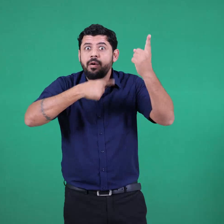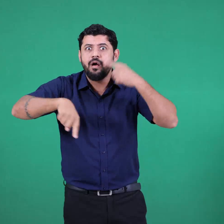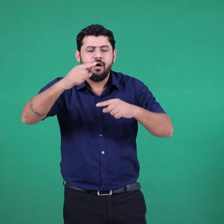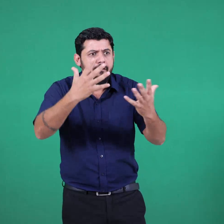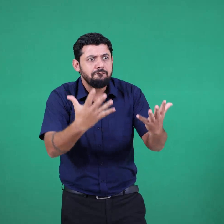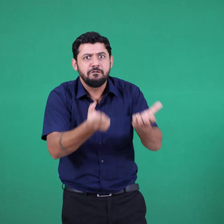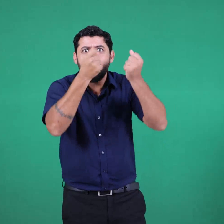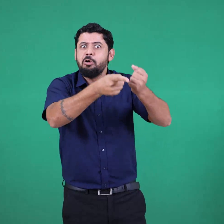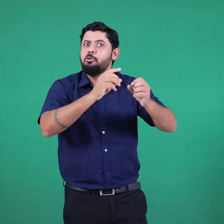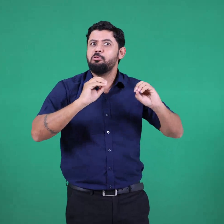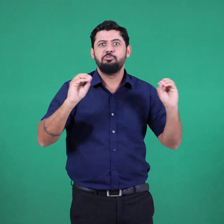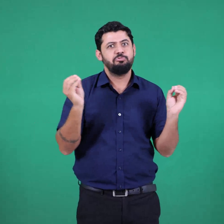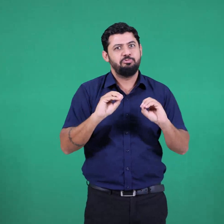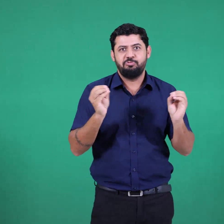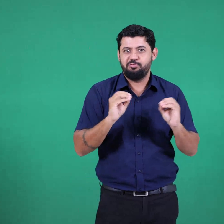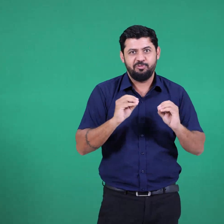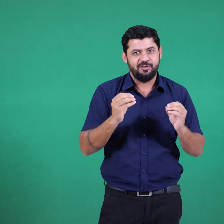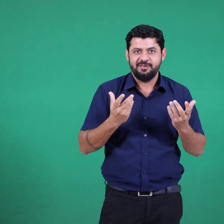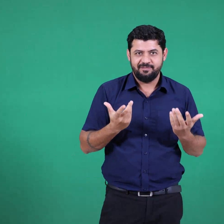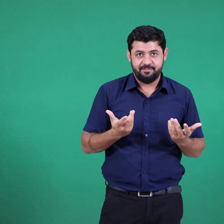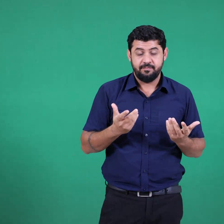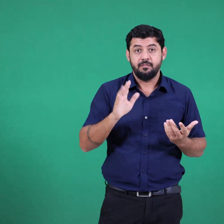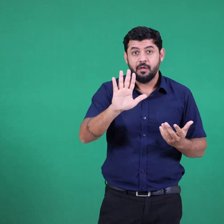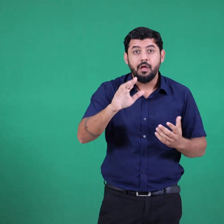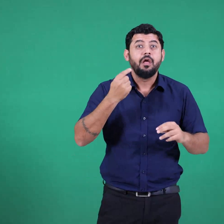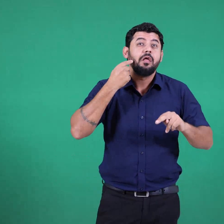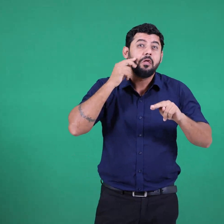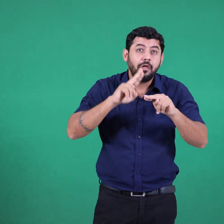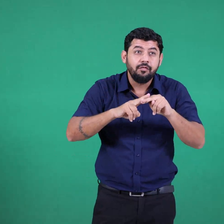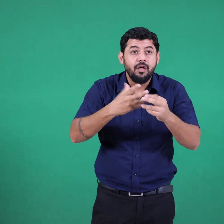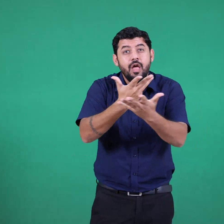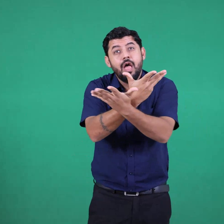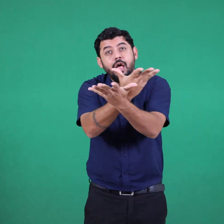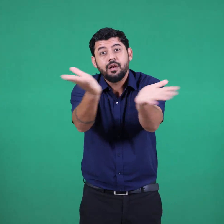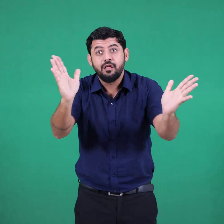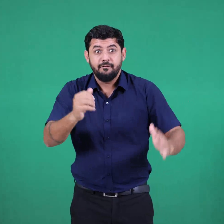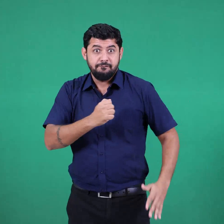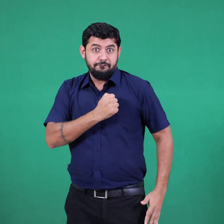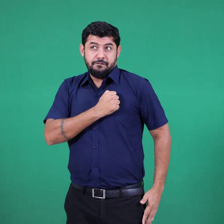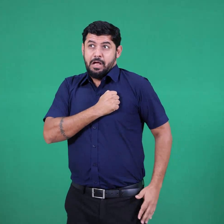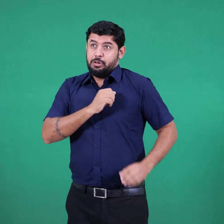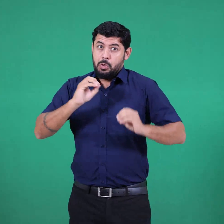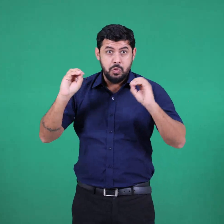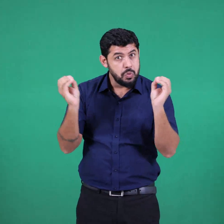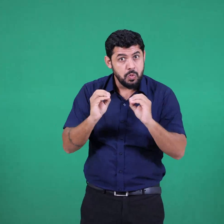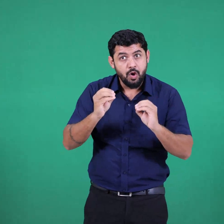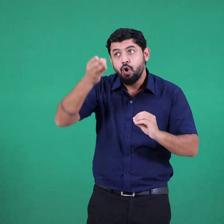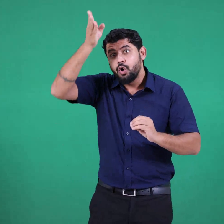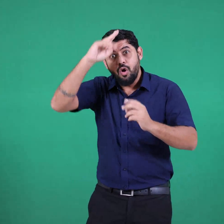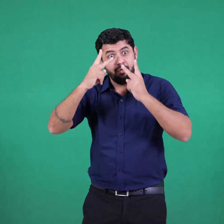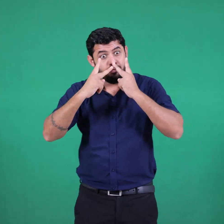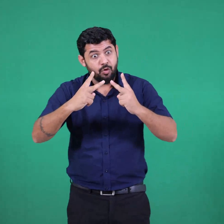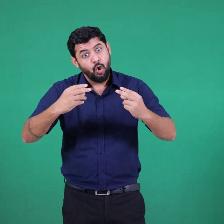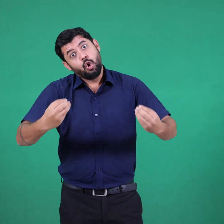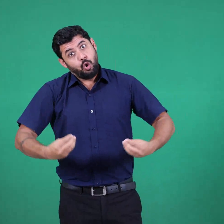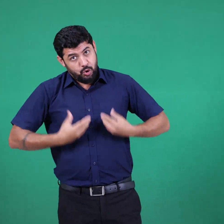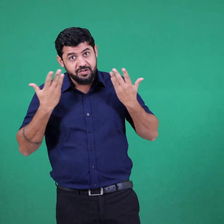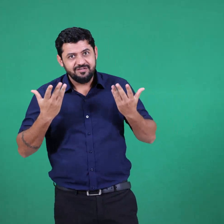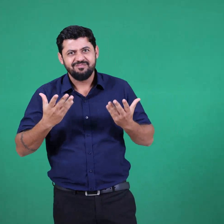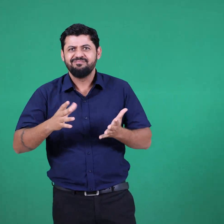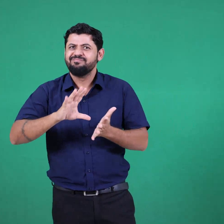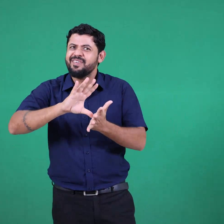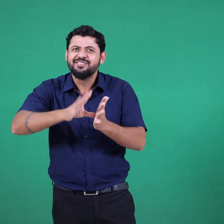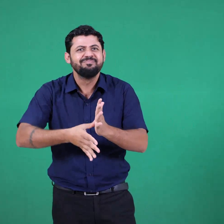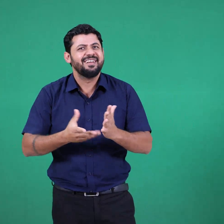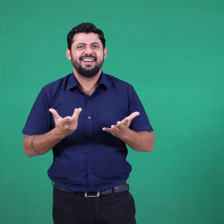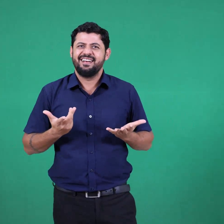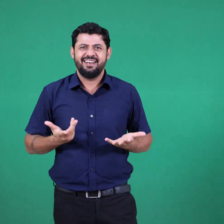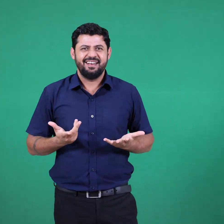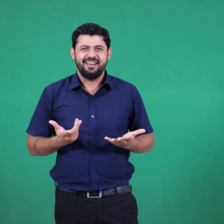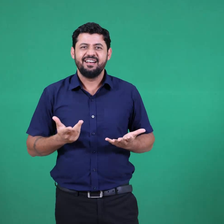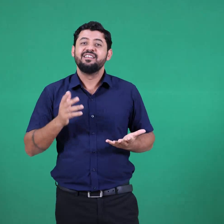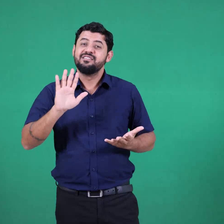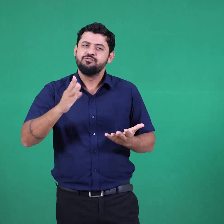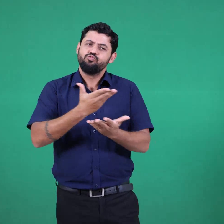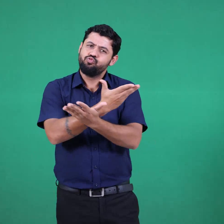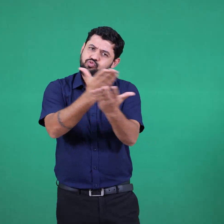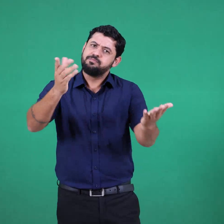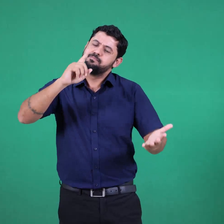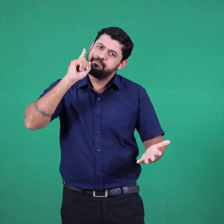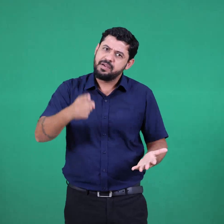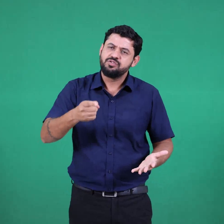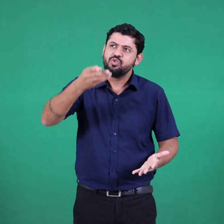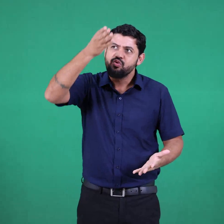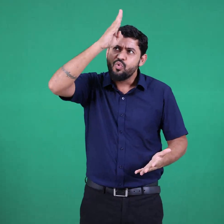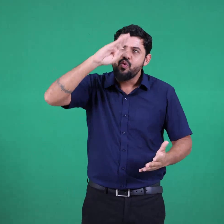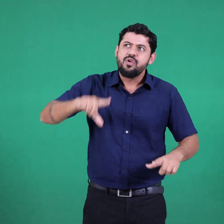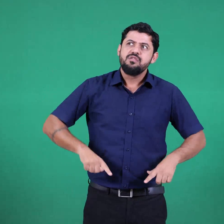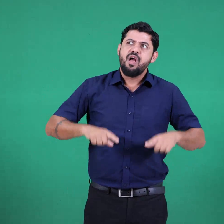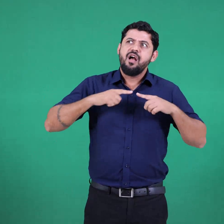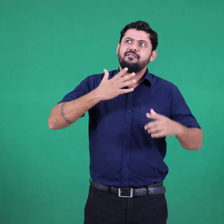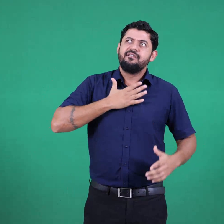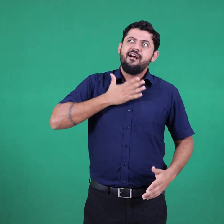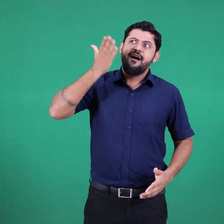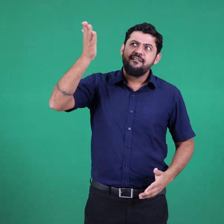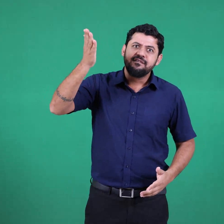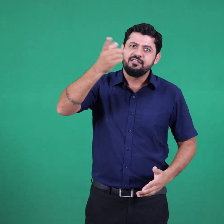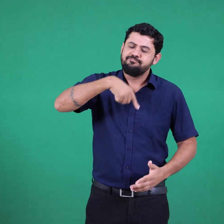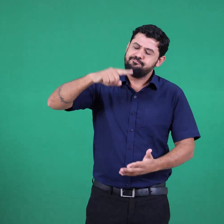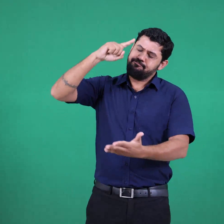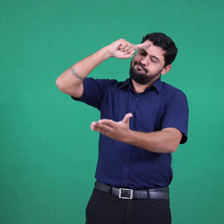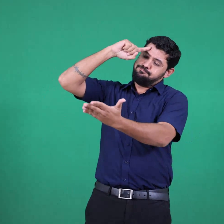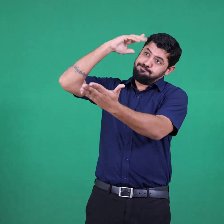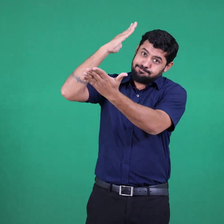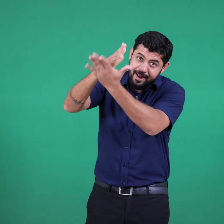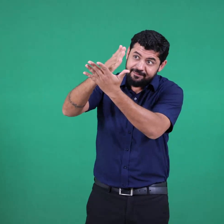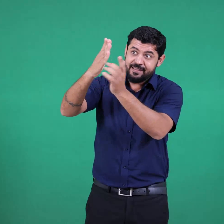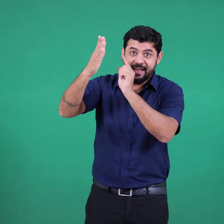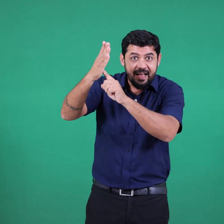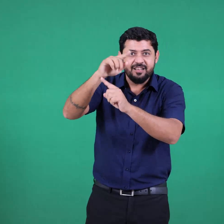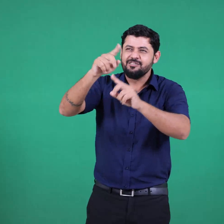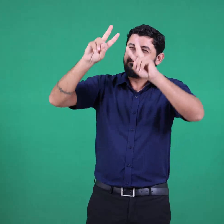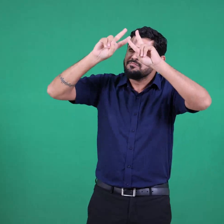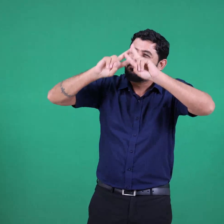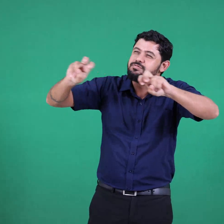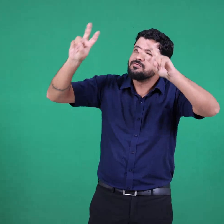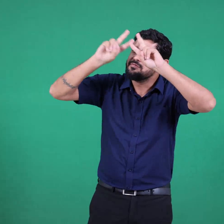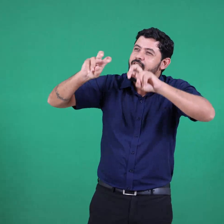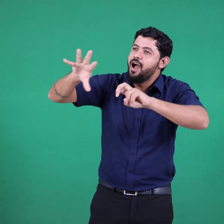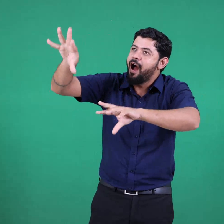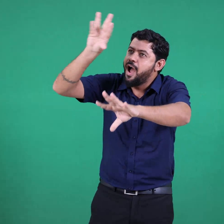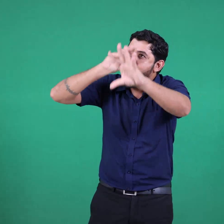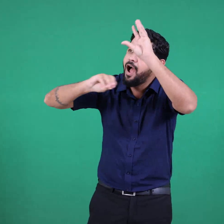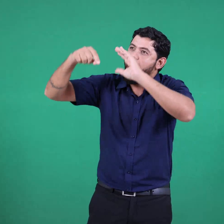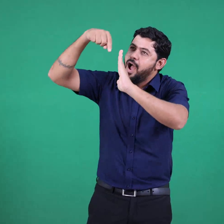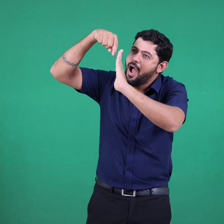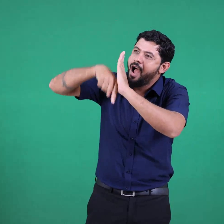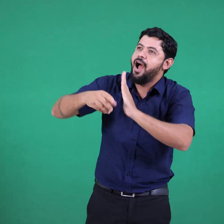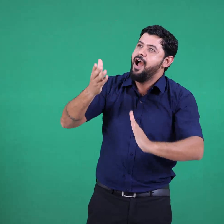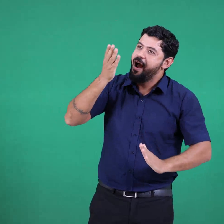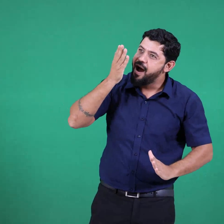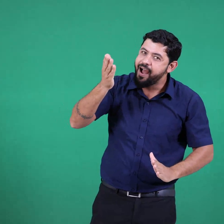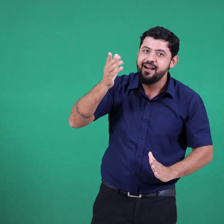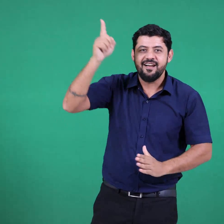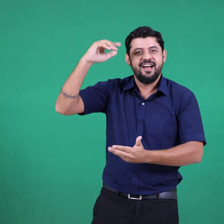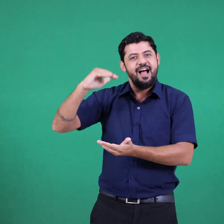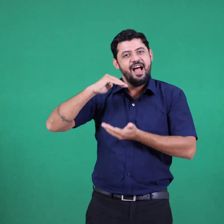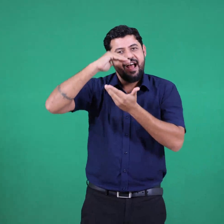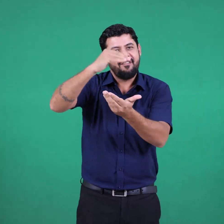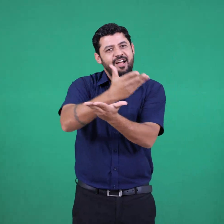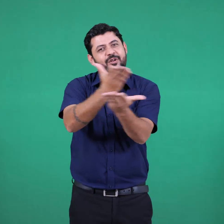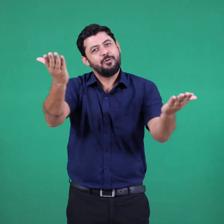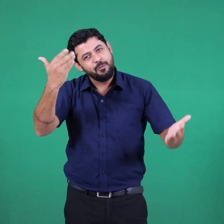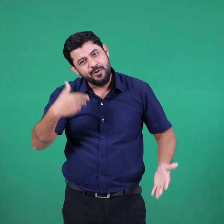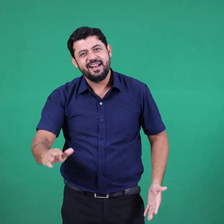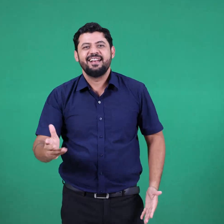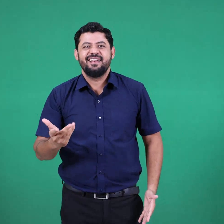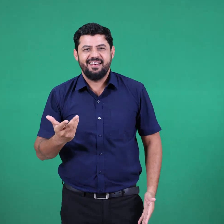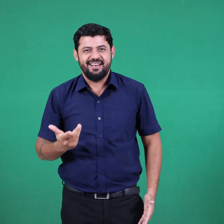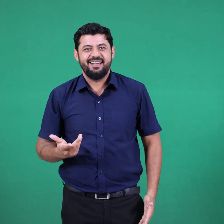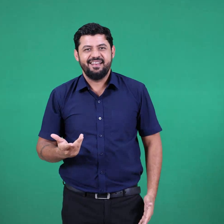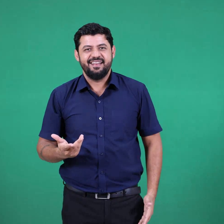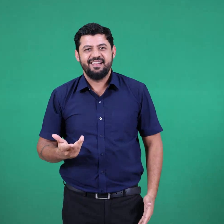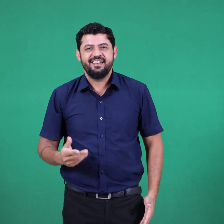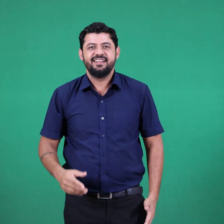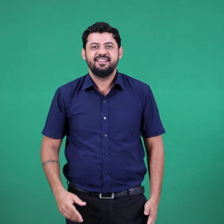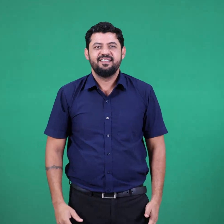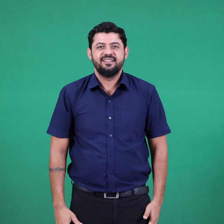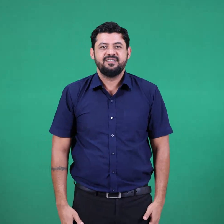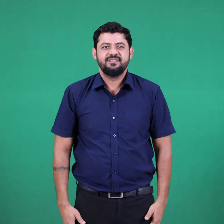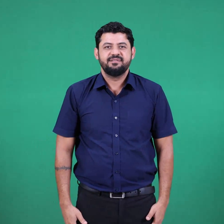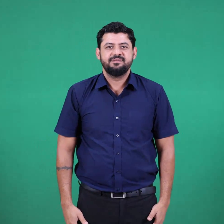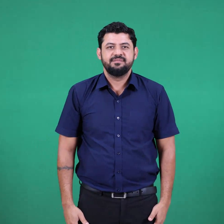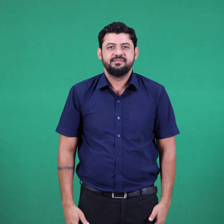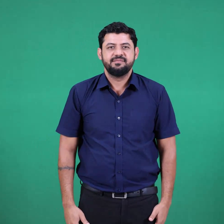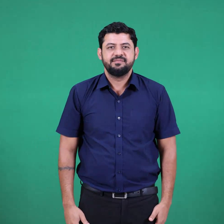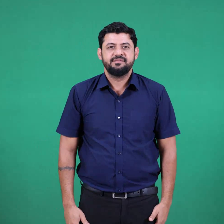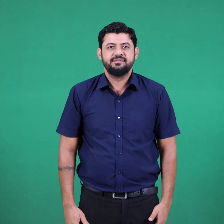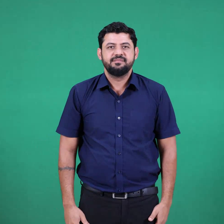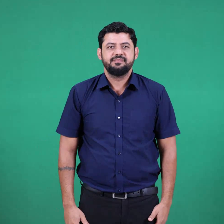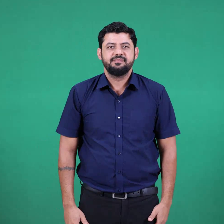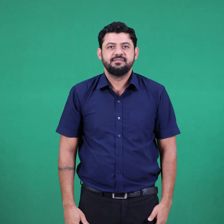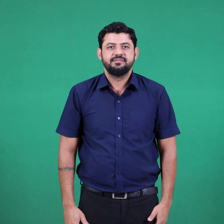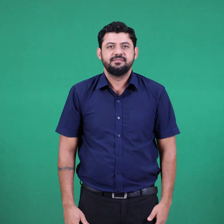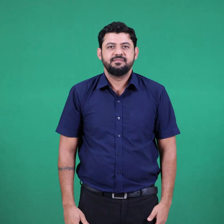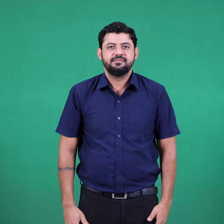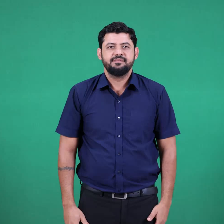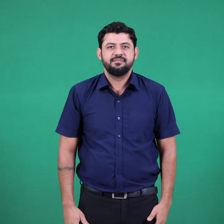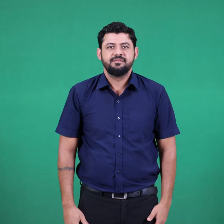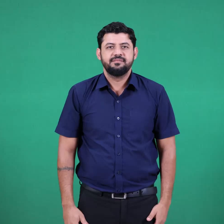And without faith it is impossible to please God, because anyone who approaches Him must believe that He exists and that He rewards those who earnestly seek Him.